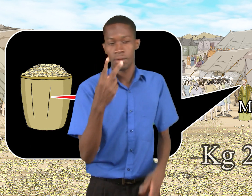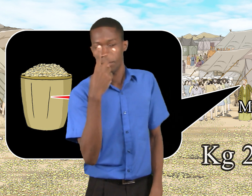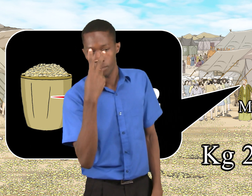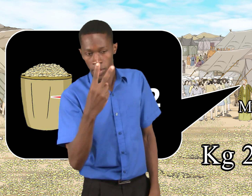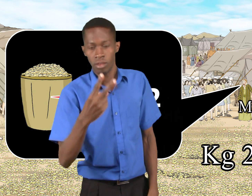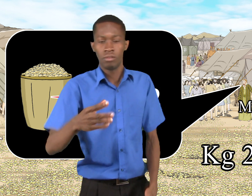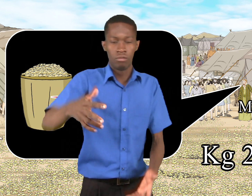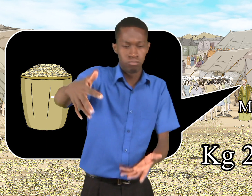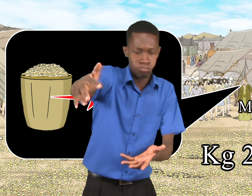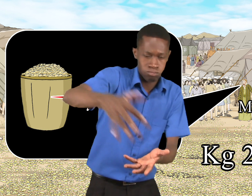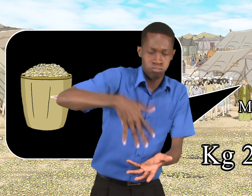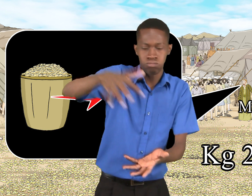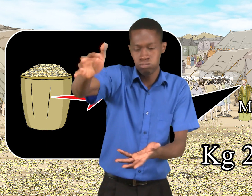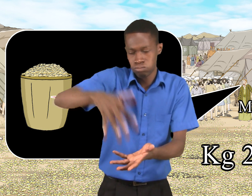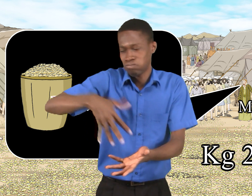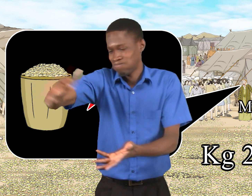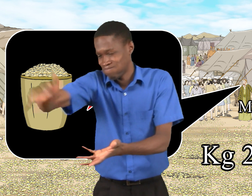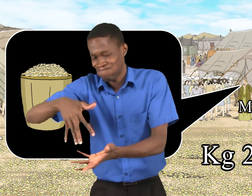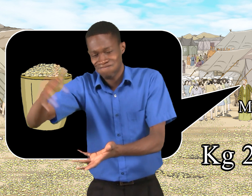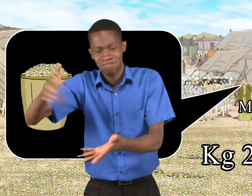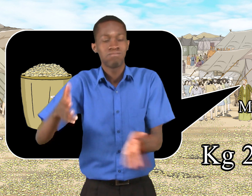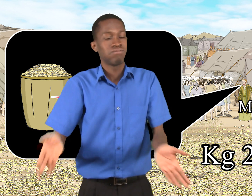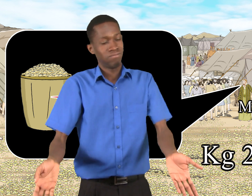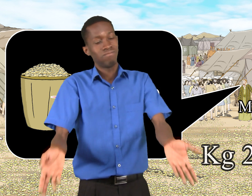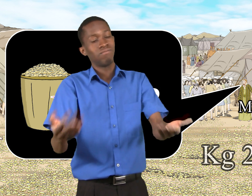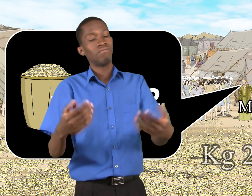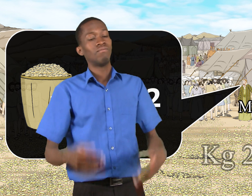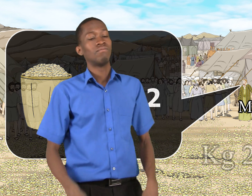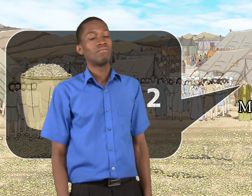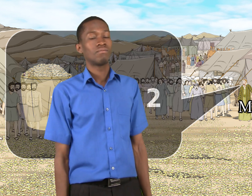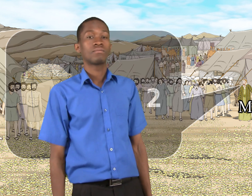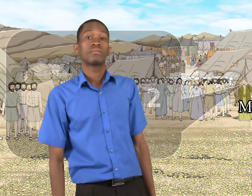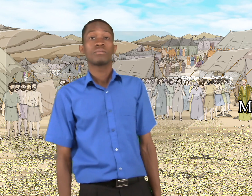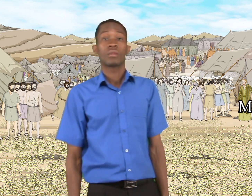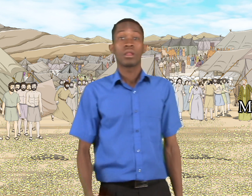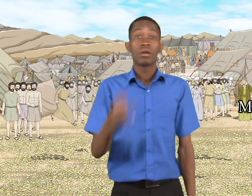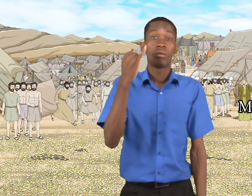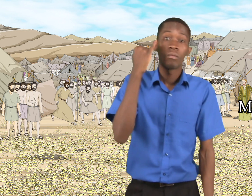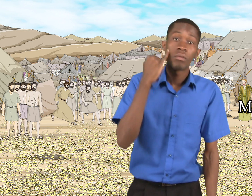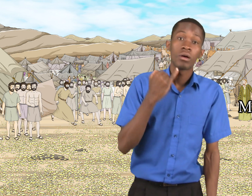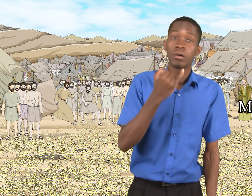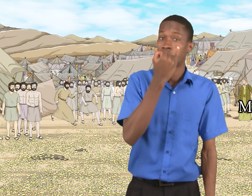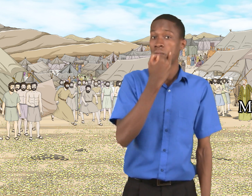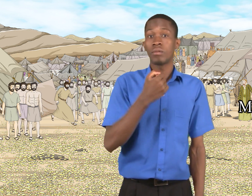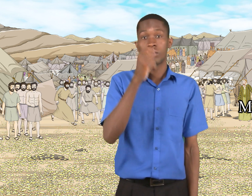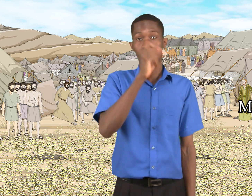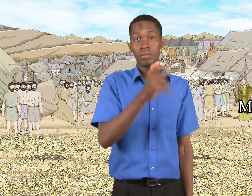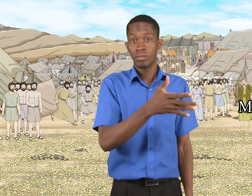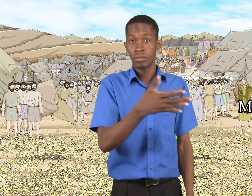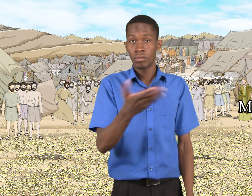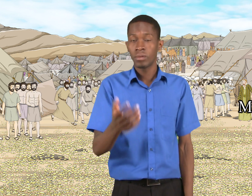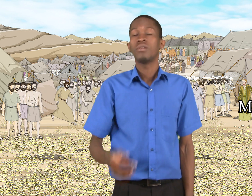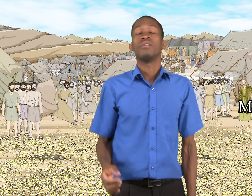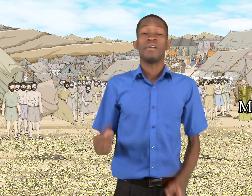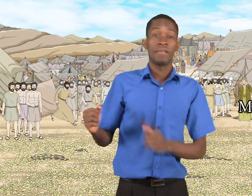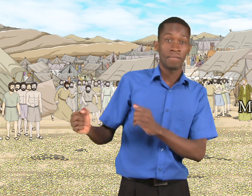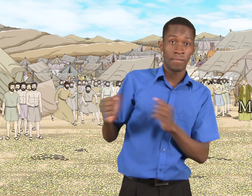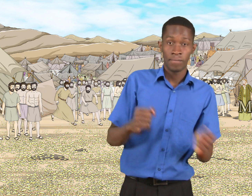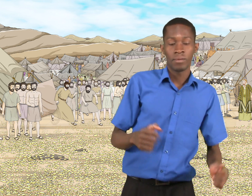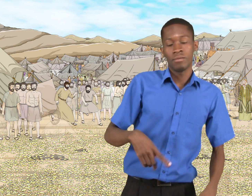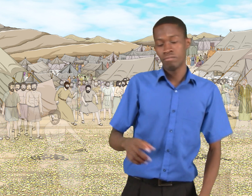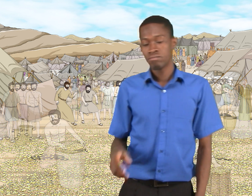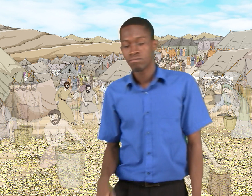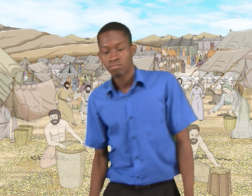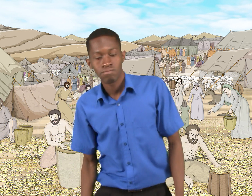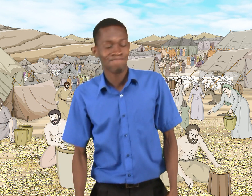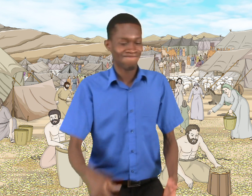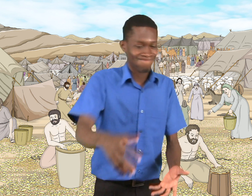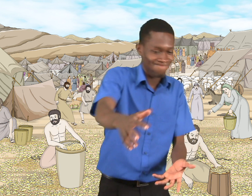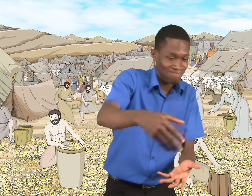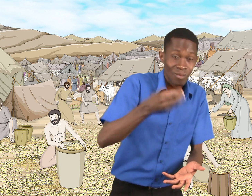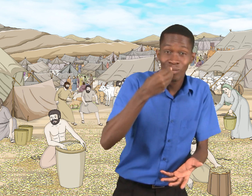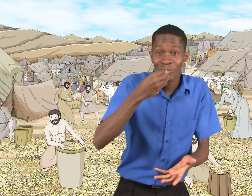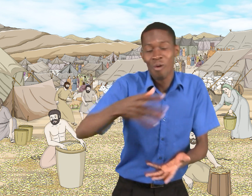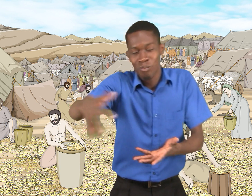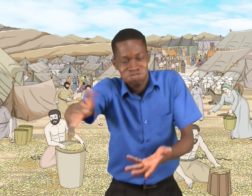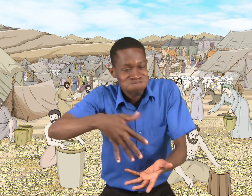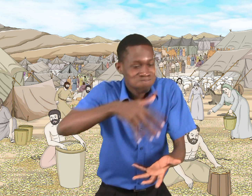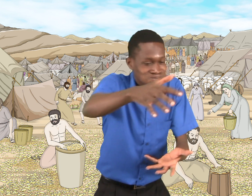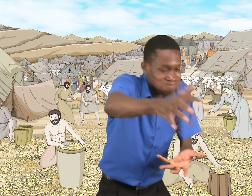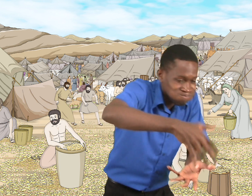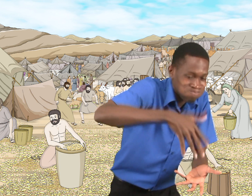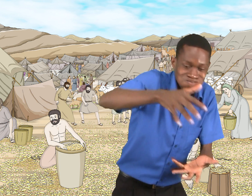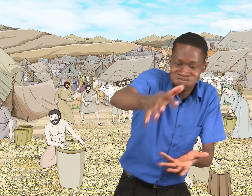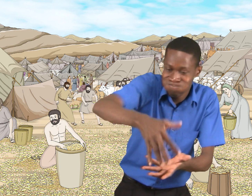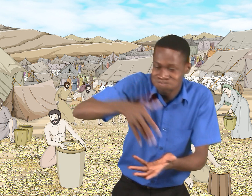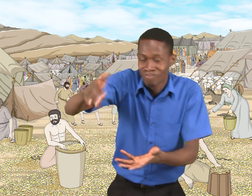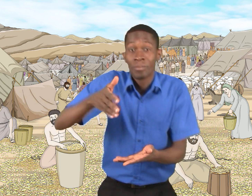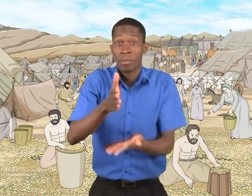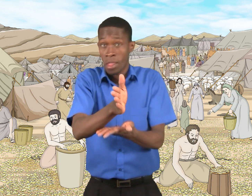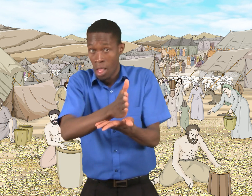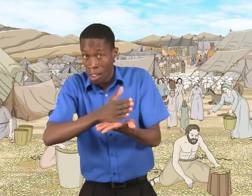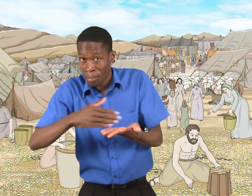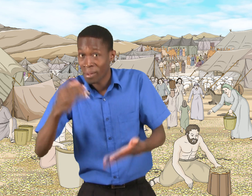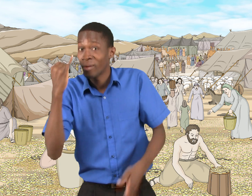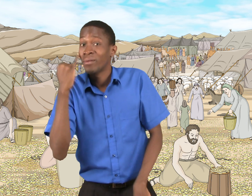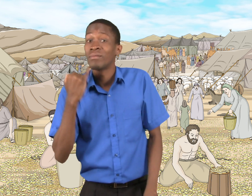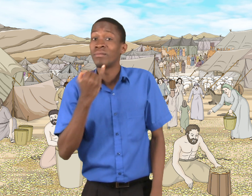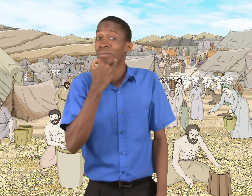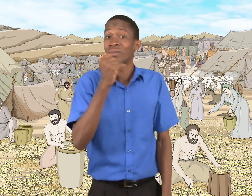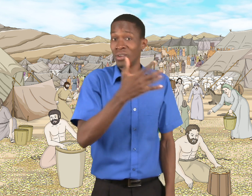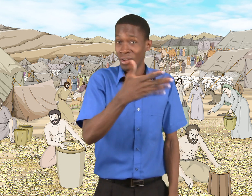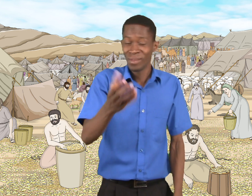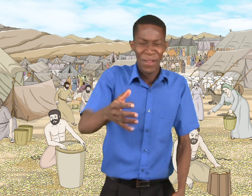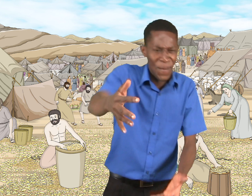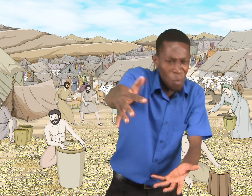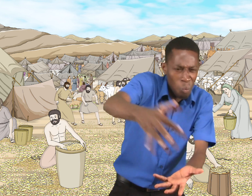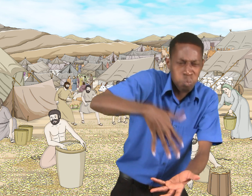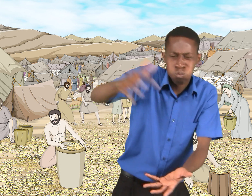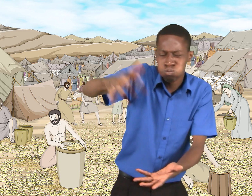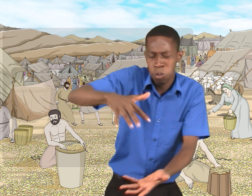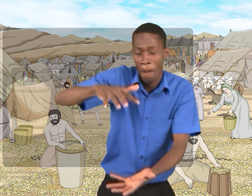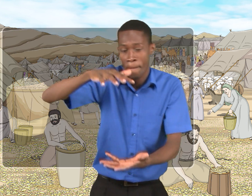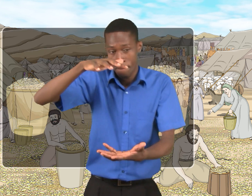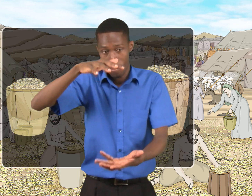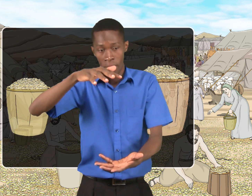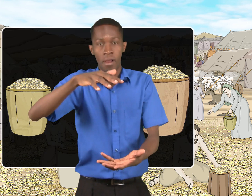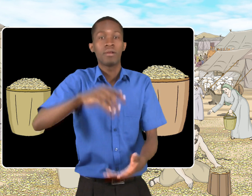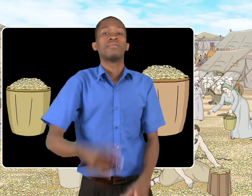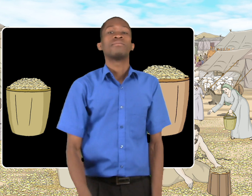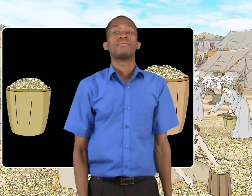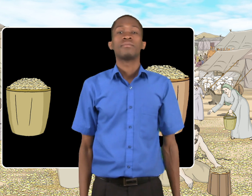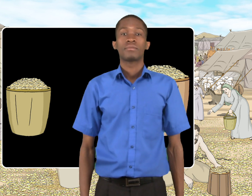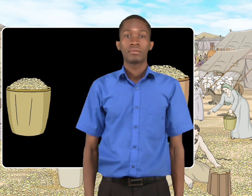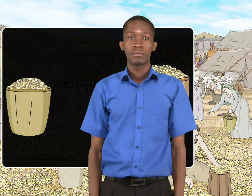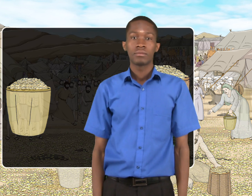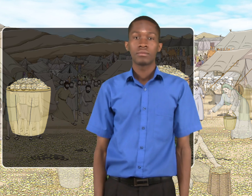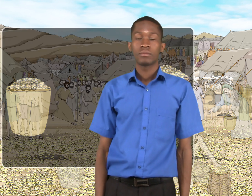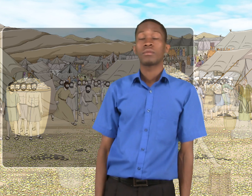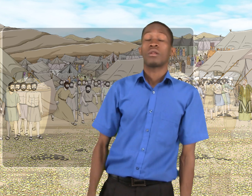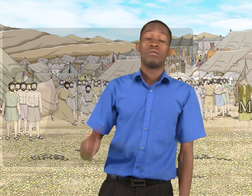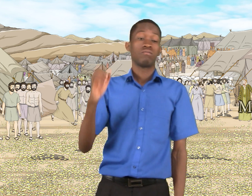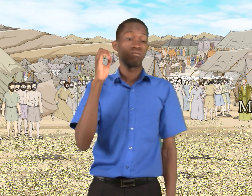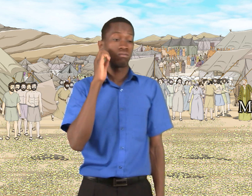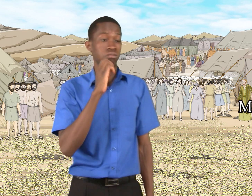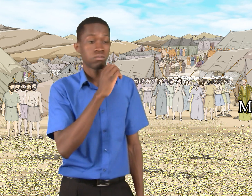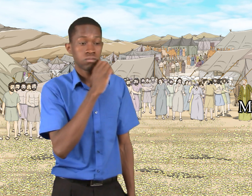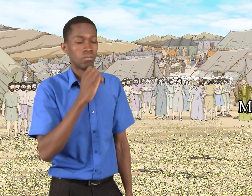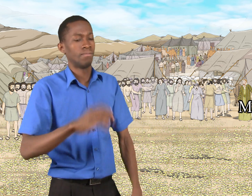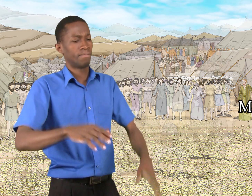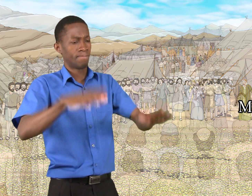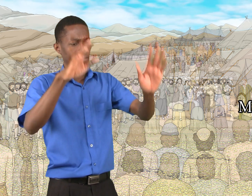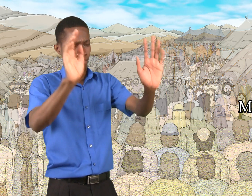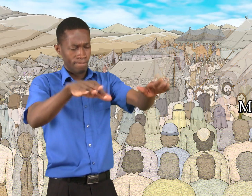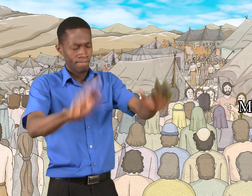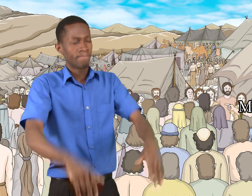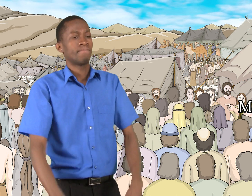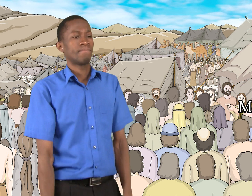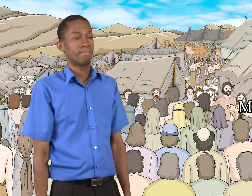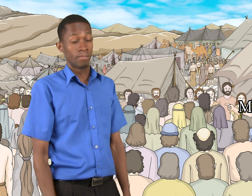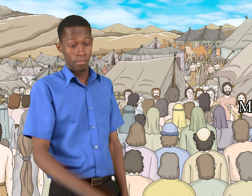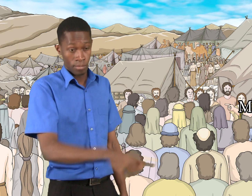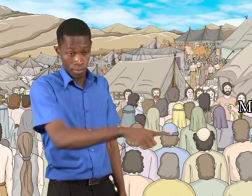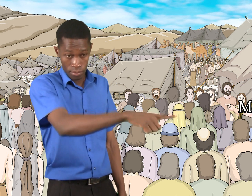When they measured it by the omer, he who gathered much had no excess, and he who gathered little had no shortfall. Each one gathered as much as he needed to eat.